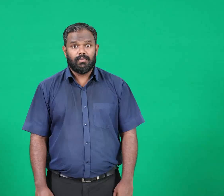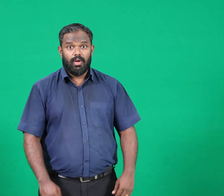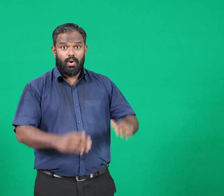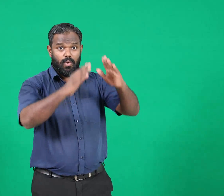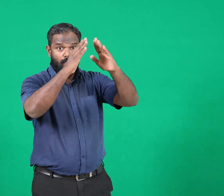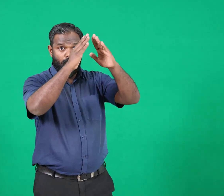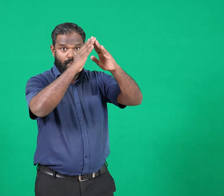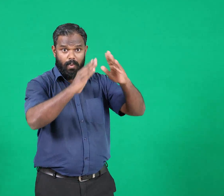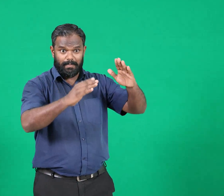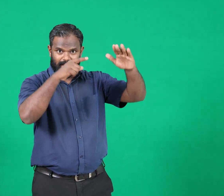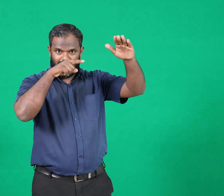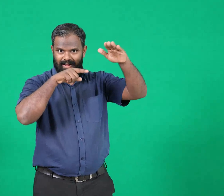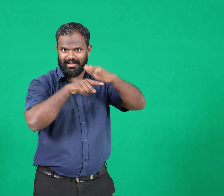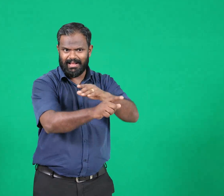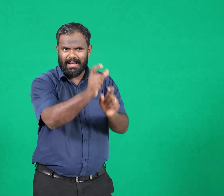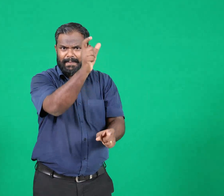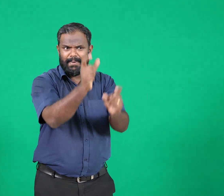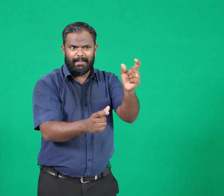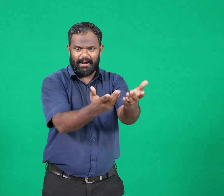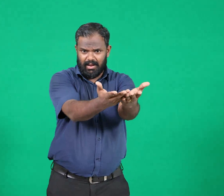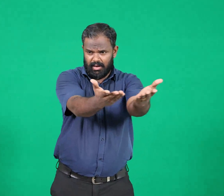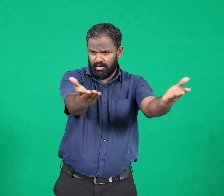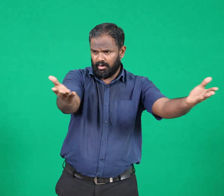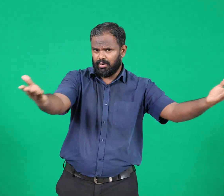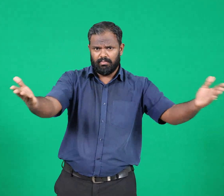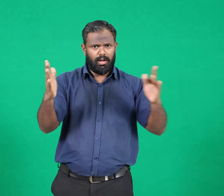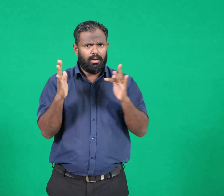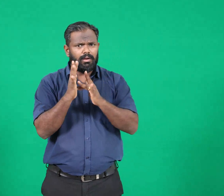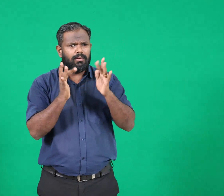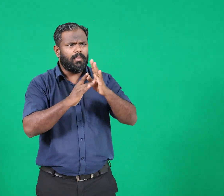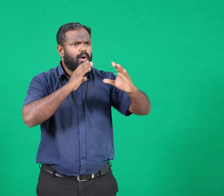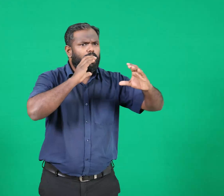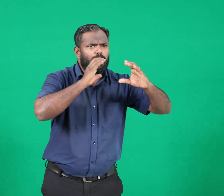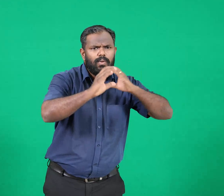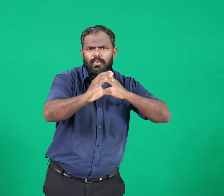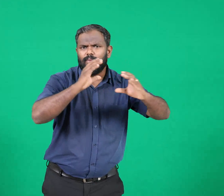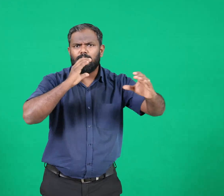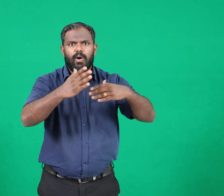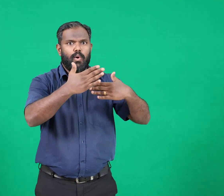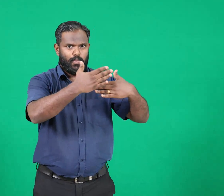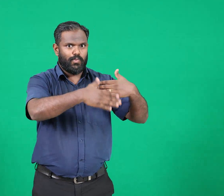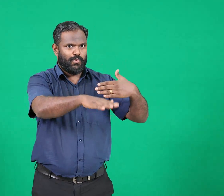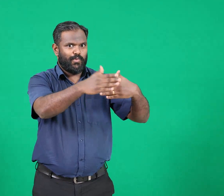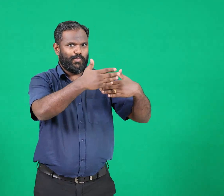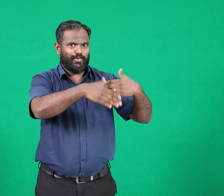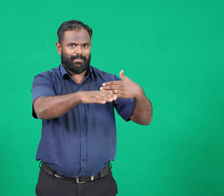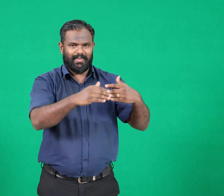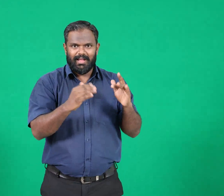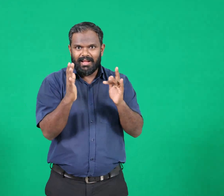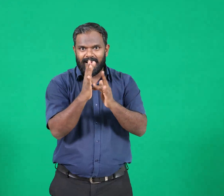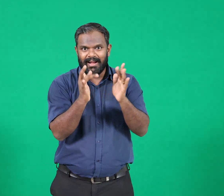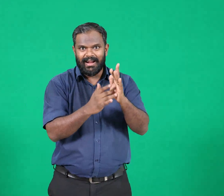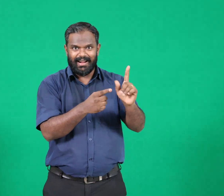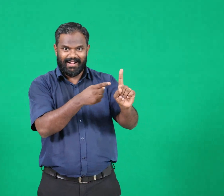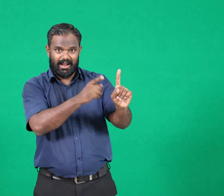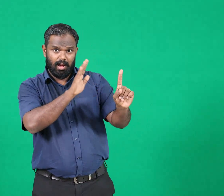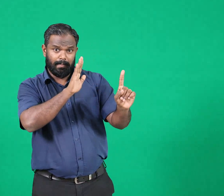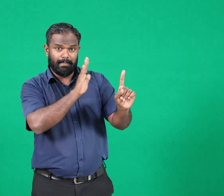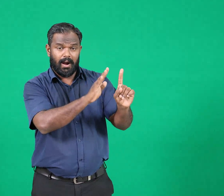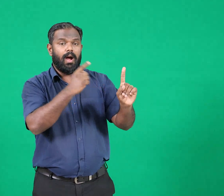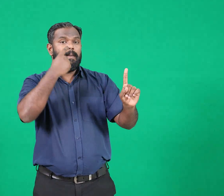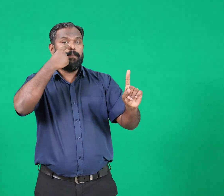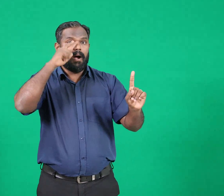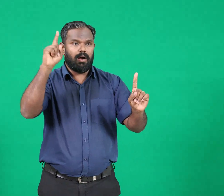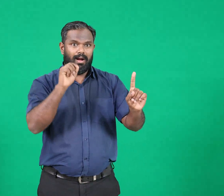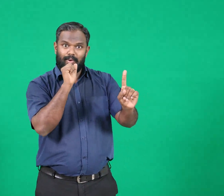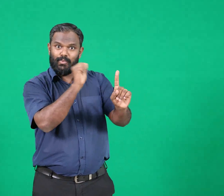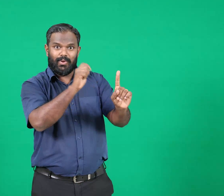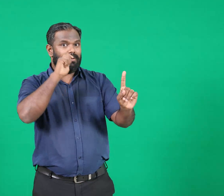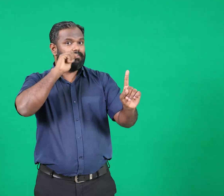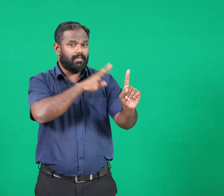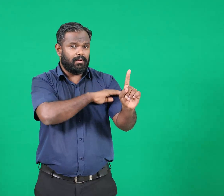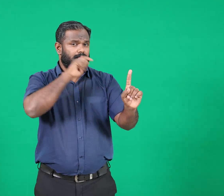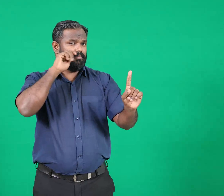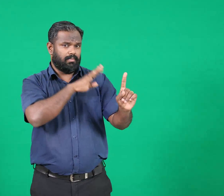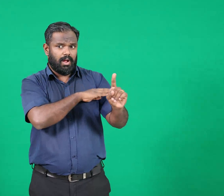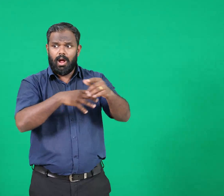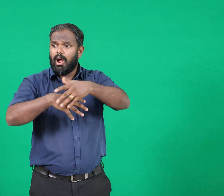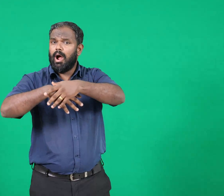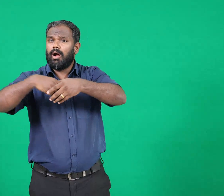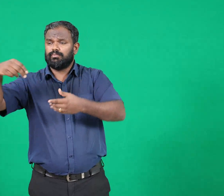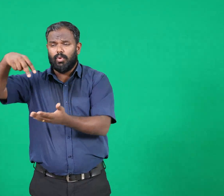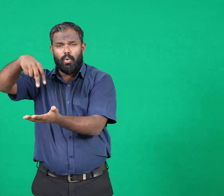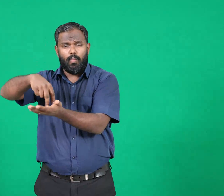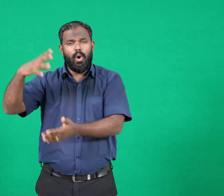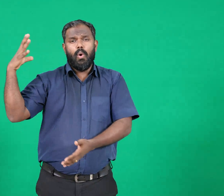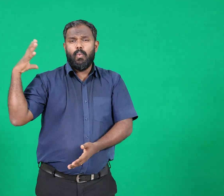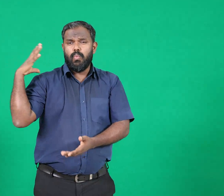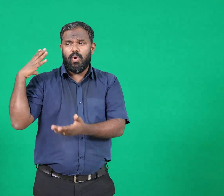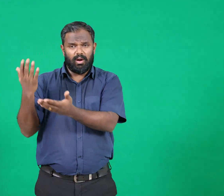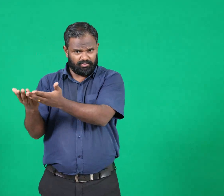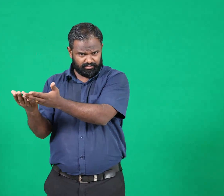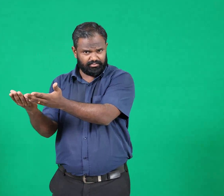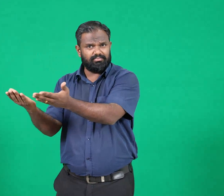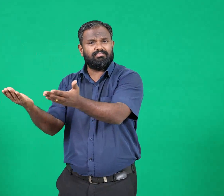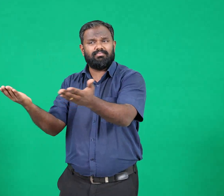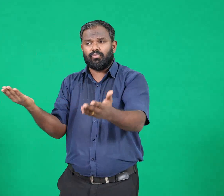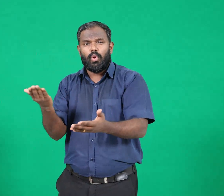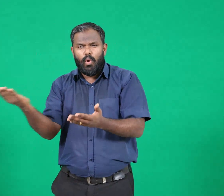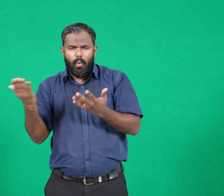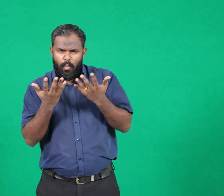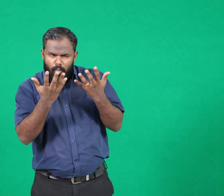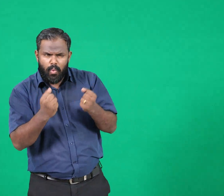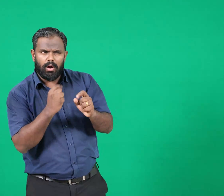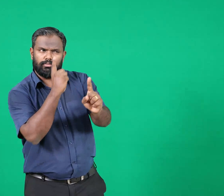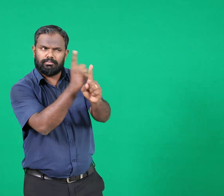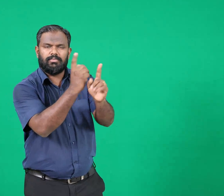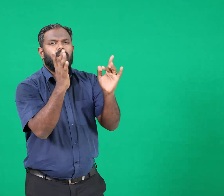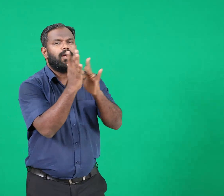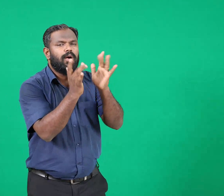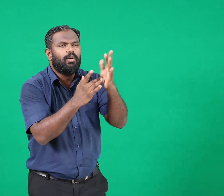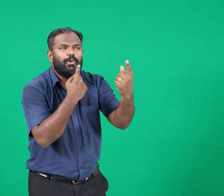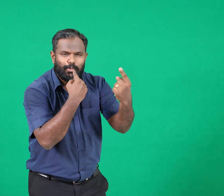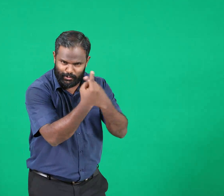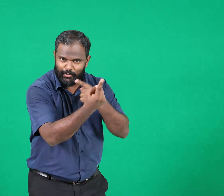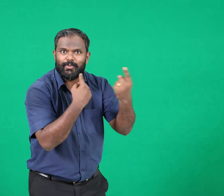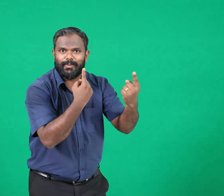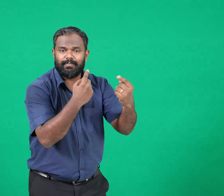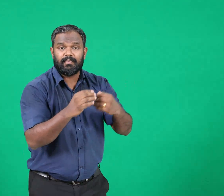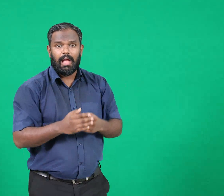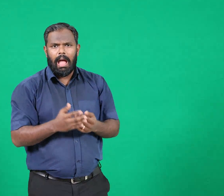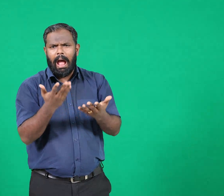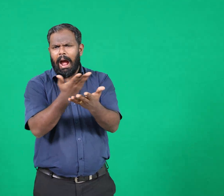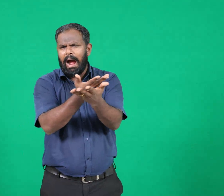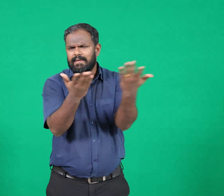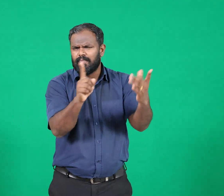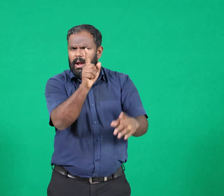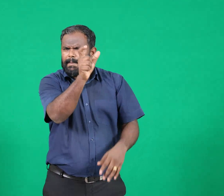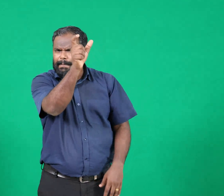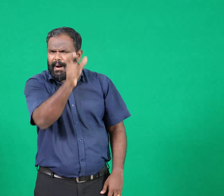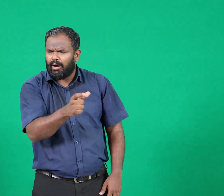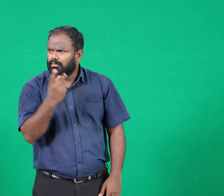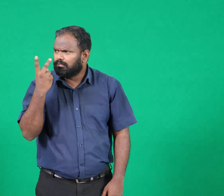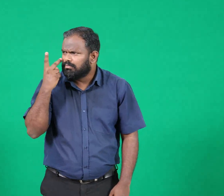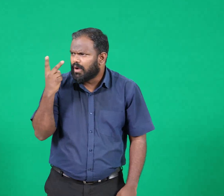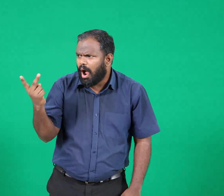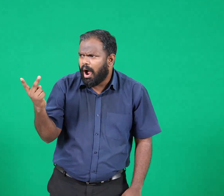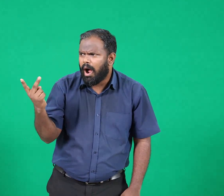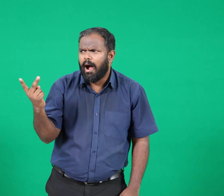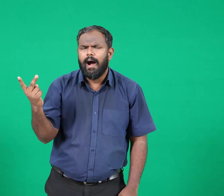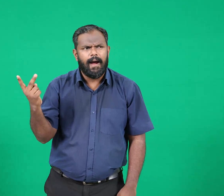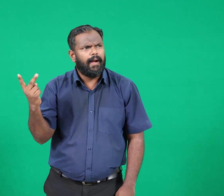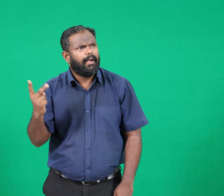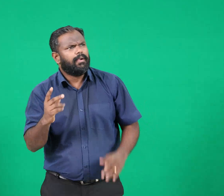While Jesus was still speaking to the crowds, His mother and brothers stood outside, wanting to speak to Him.